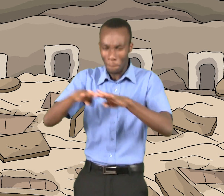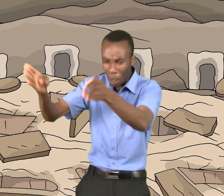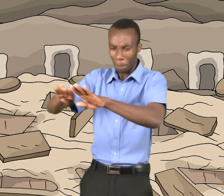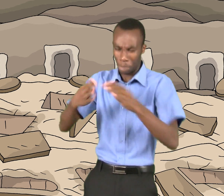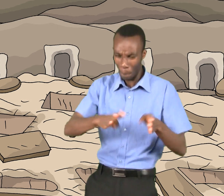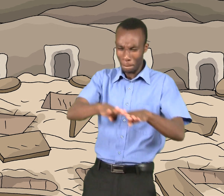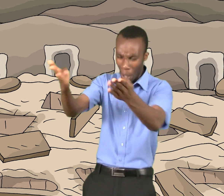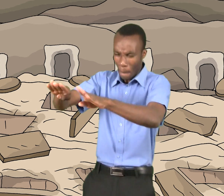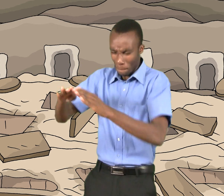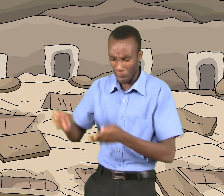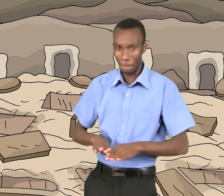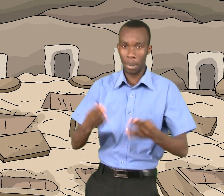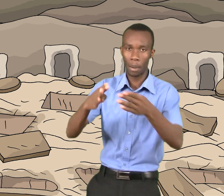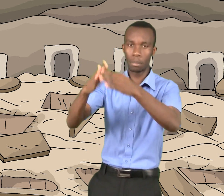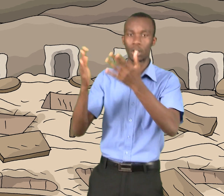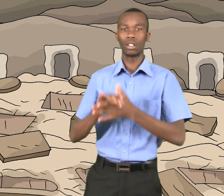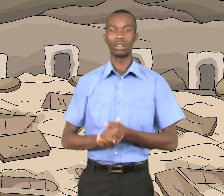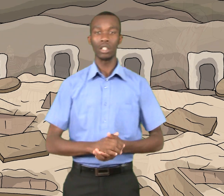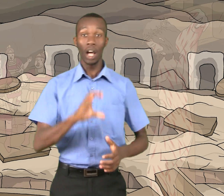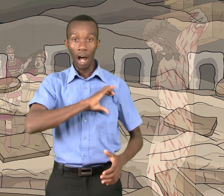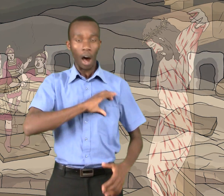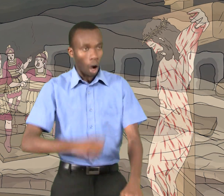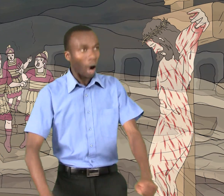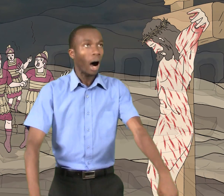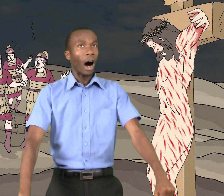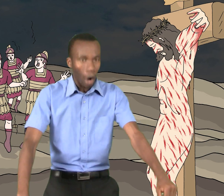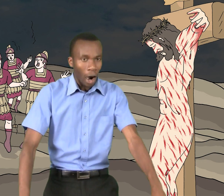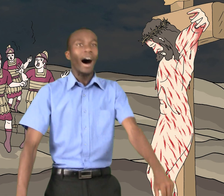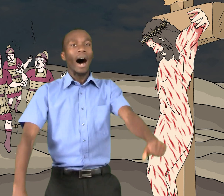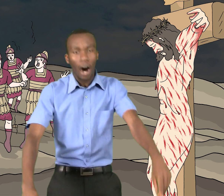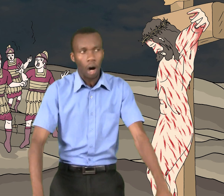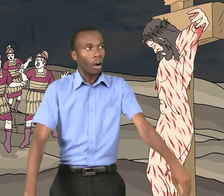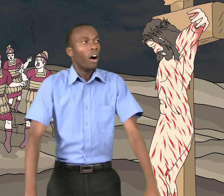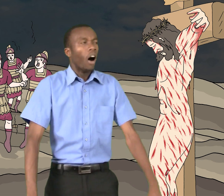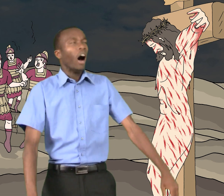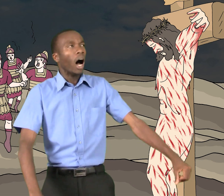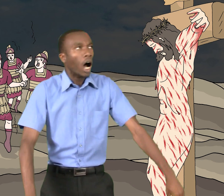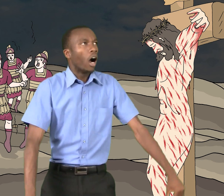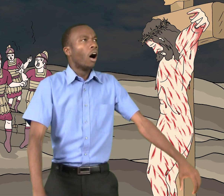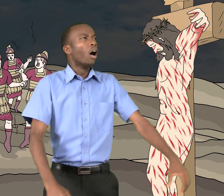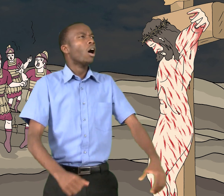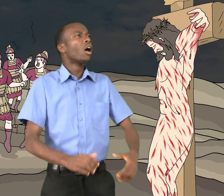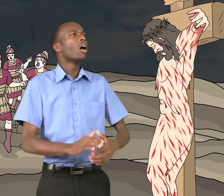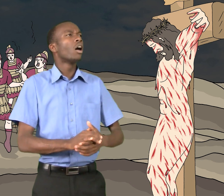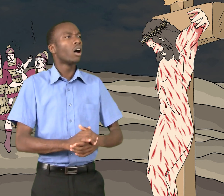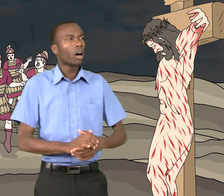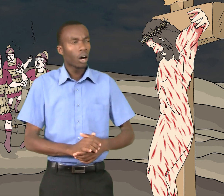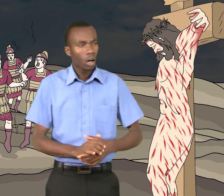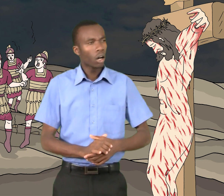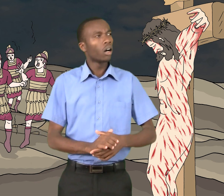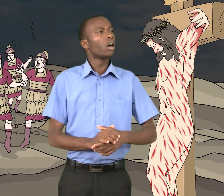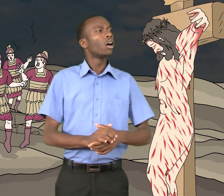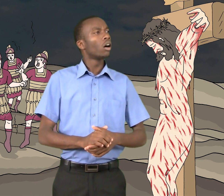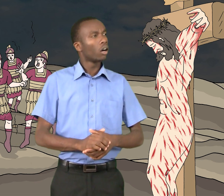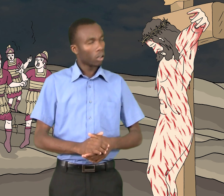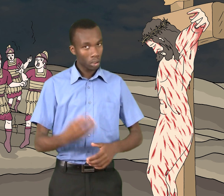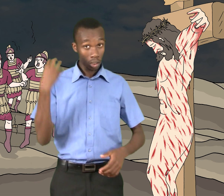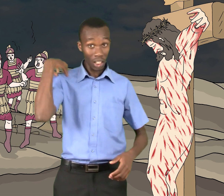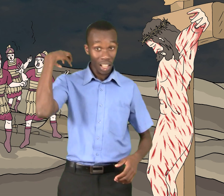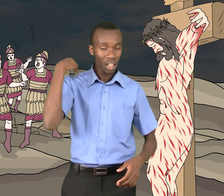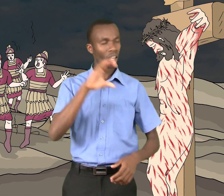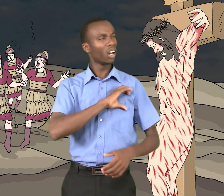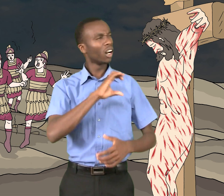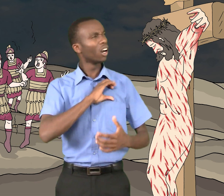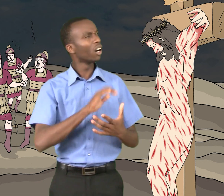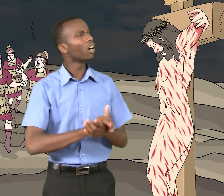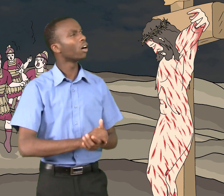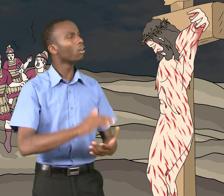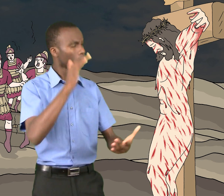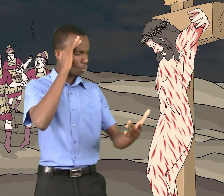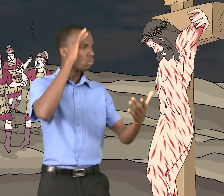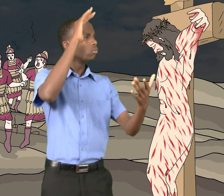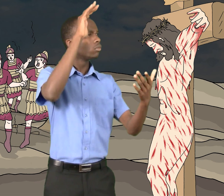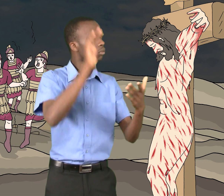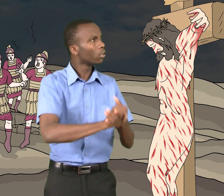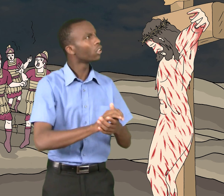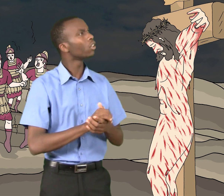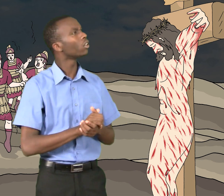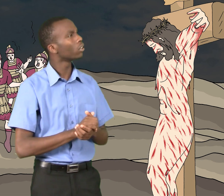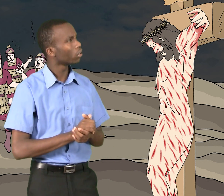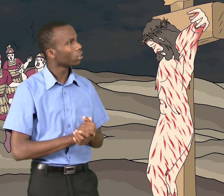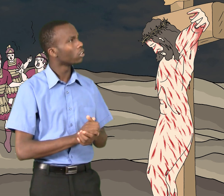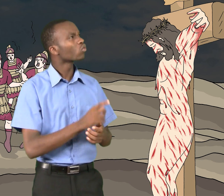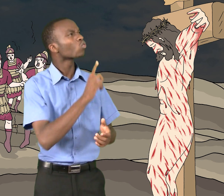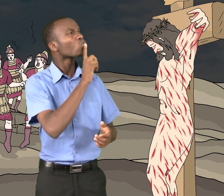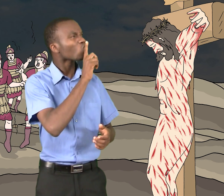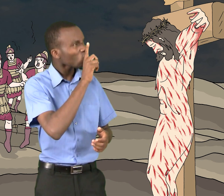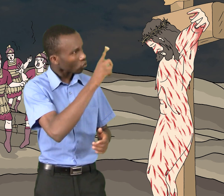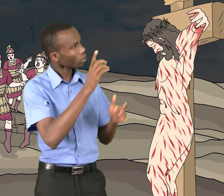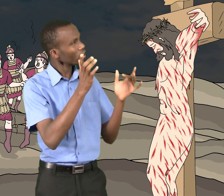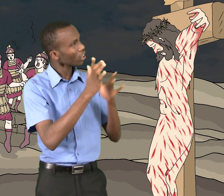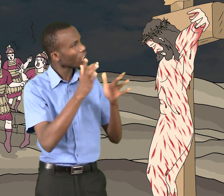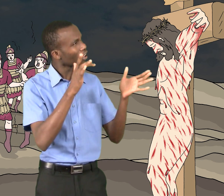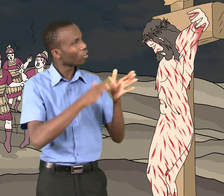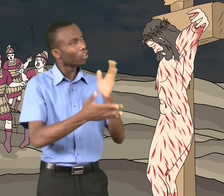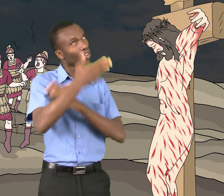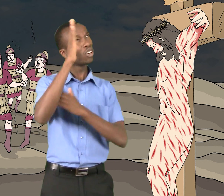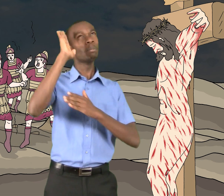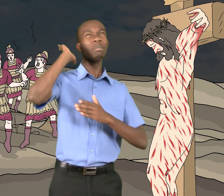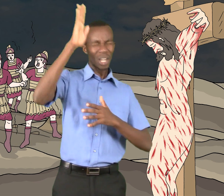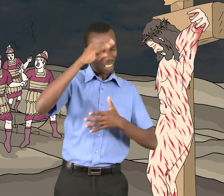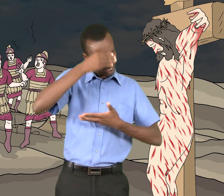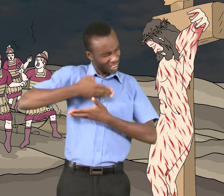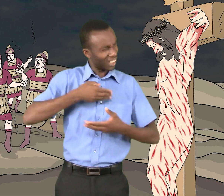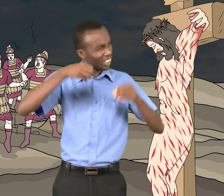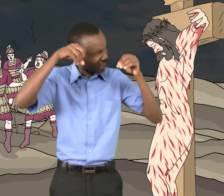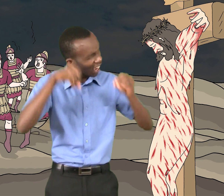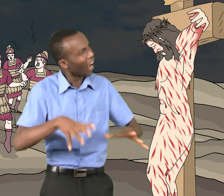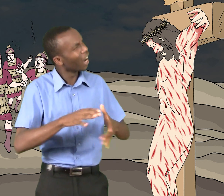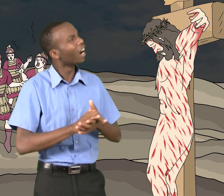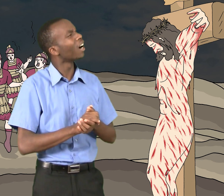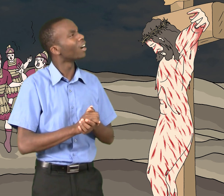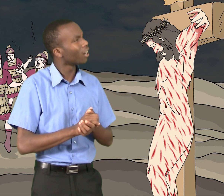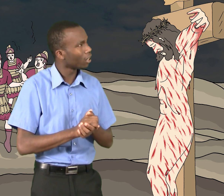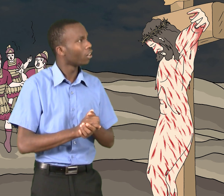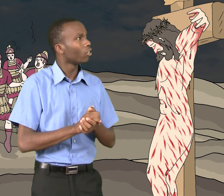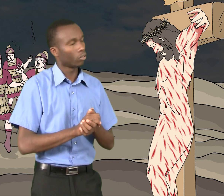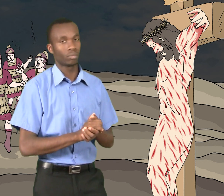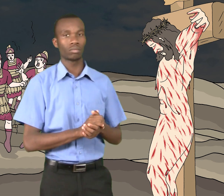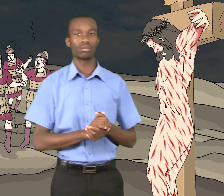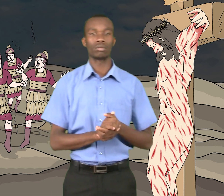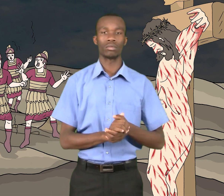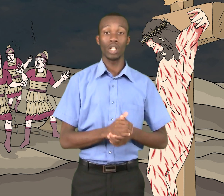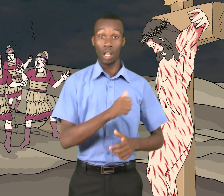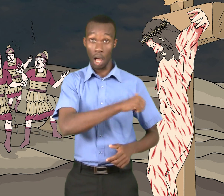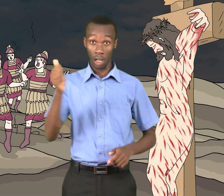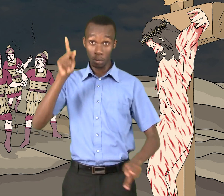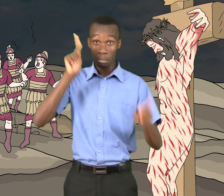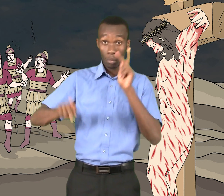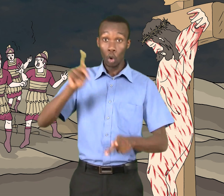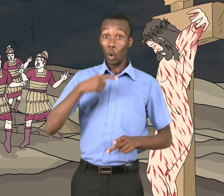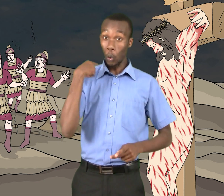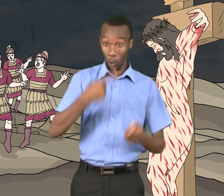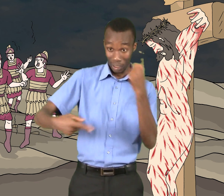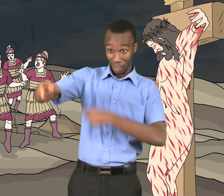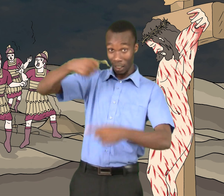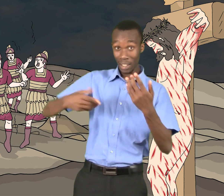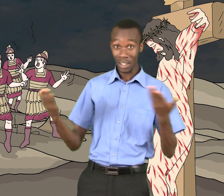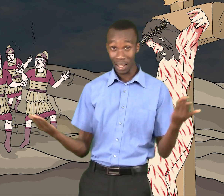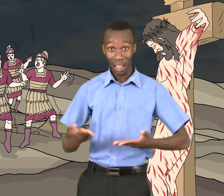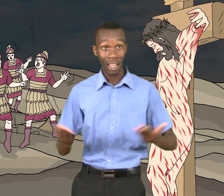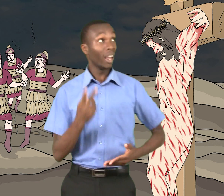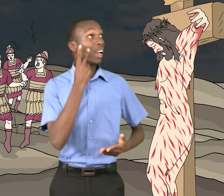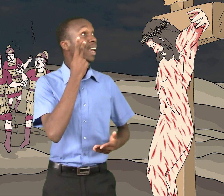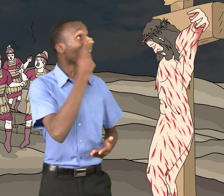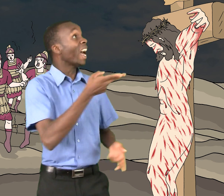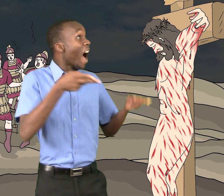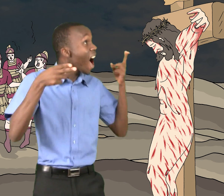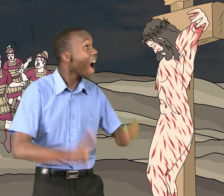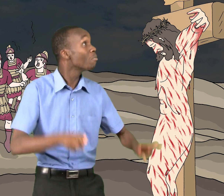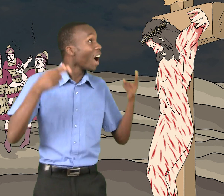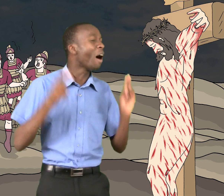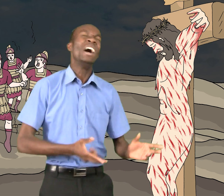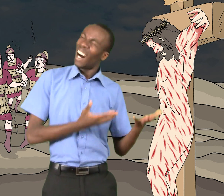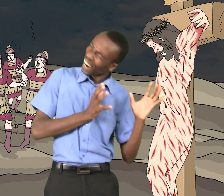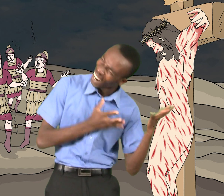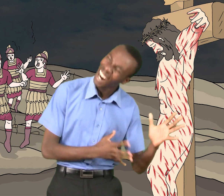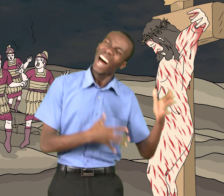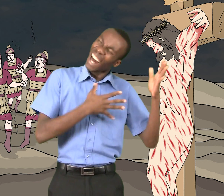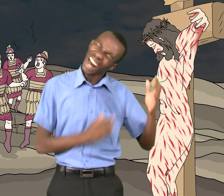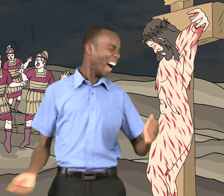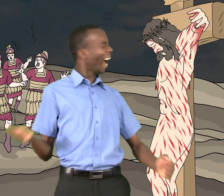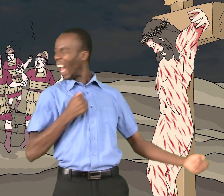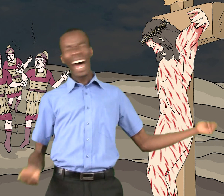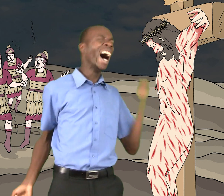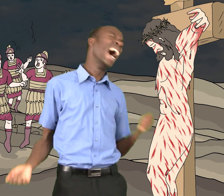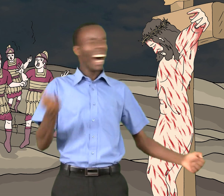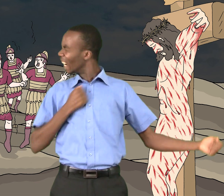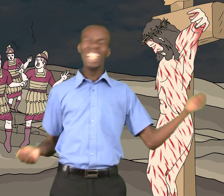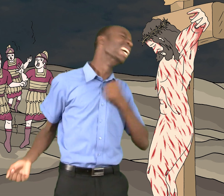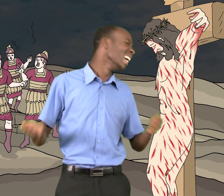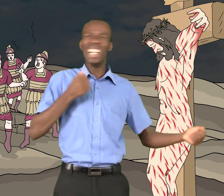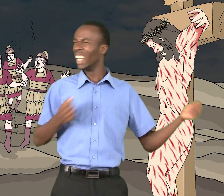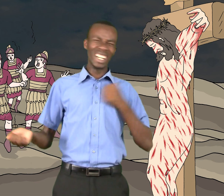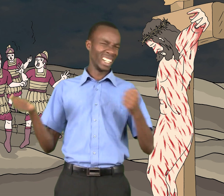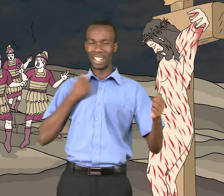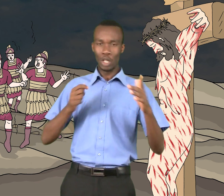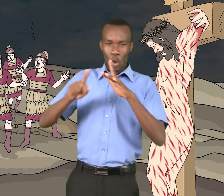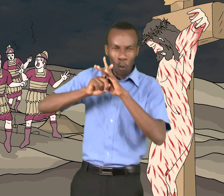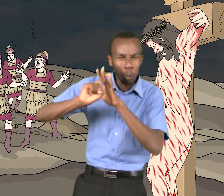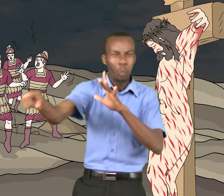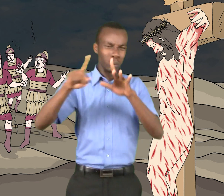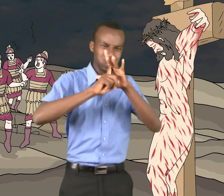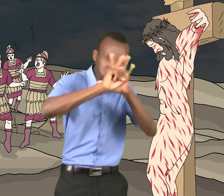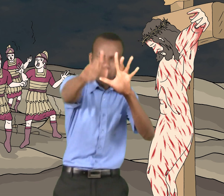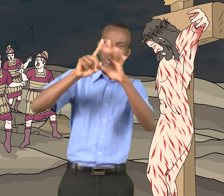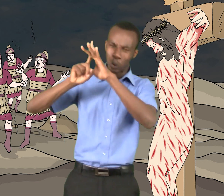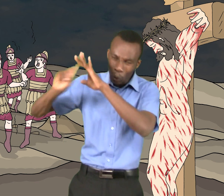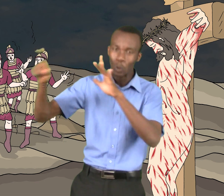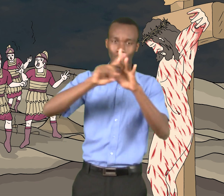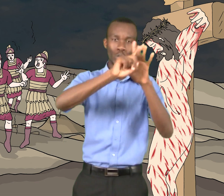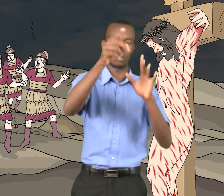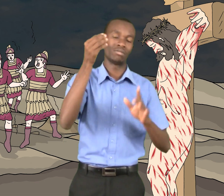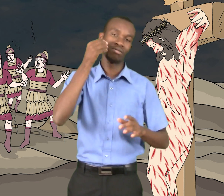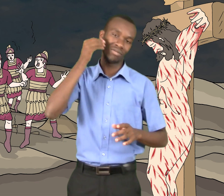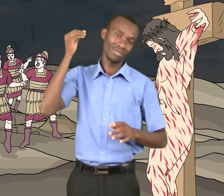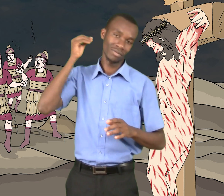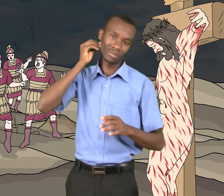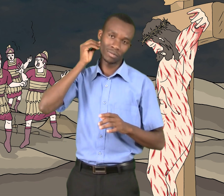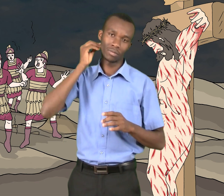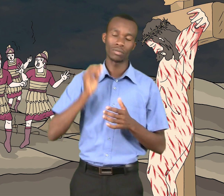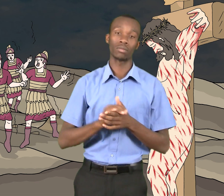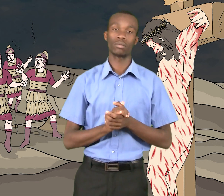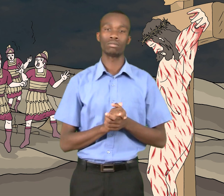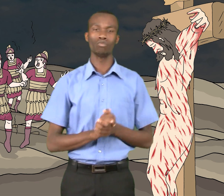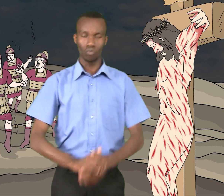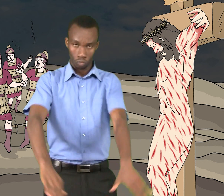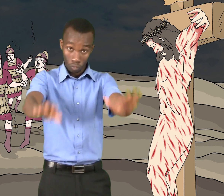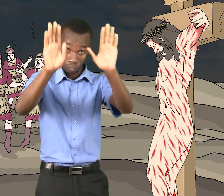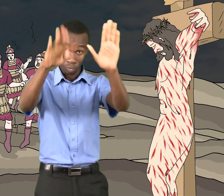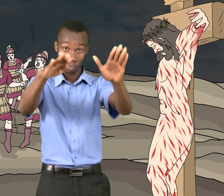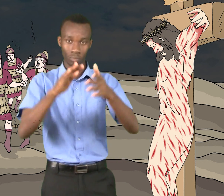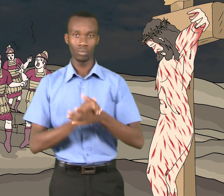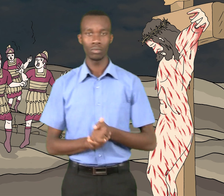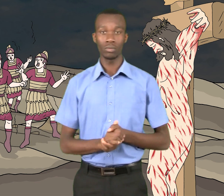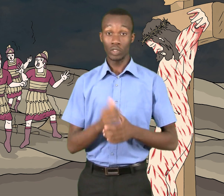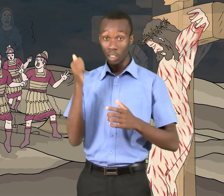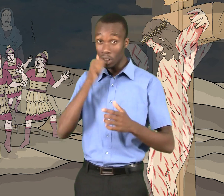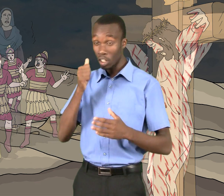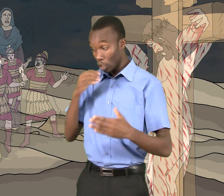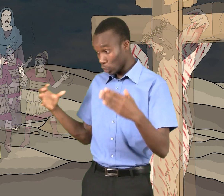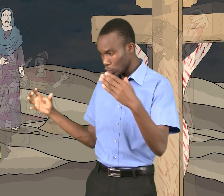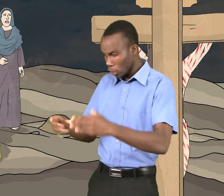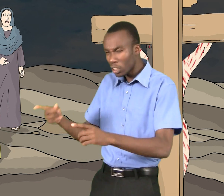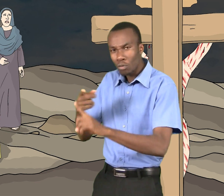When the centurion and those with him who were guarding Jesus saw the earthquake and all that had happened, they were terrified and said, “Truly this was the Son of God.”